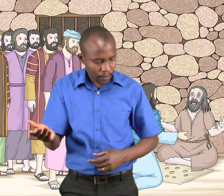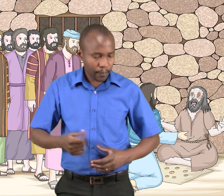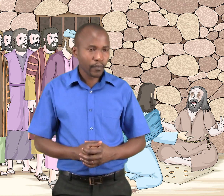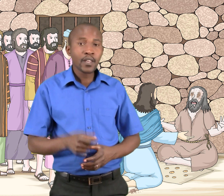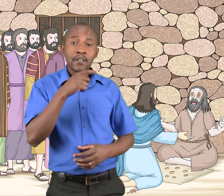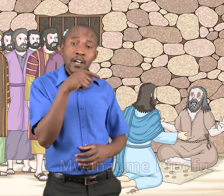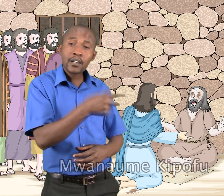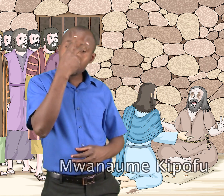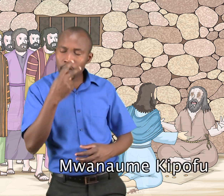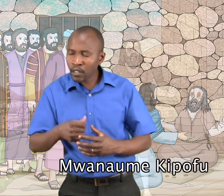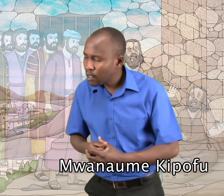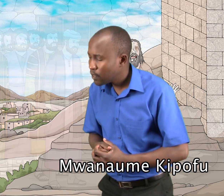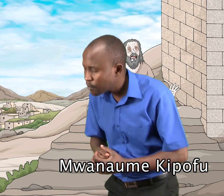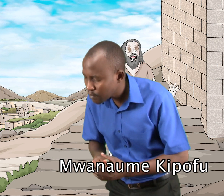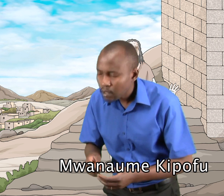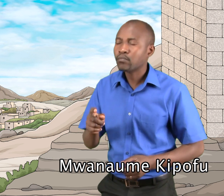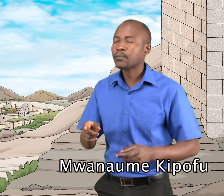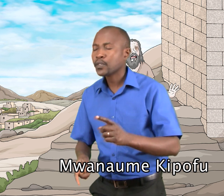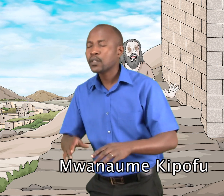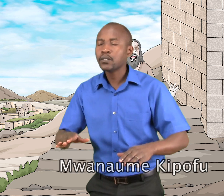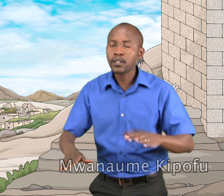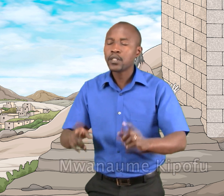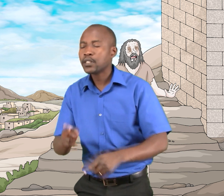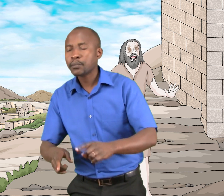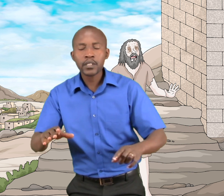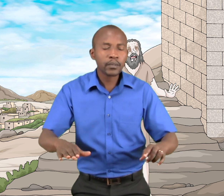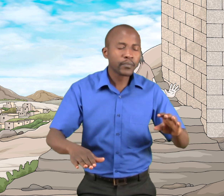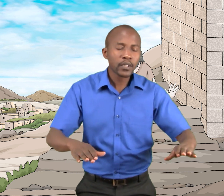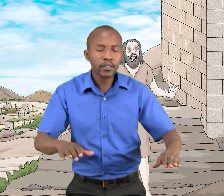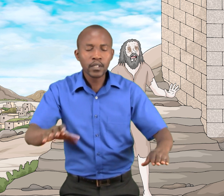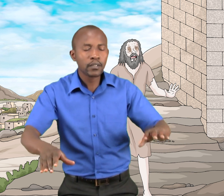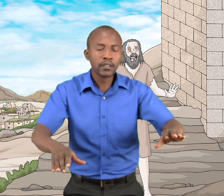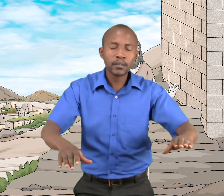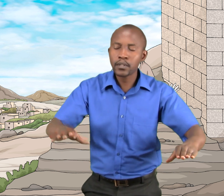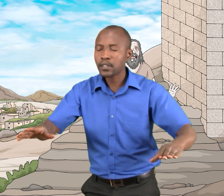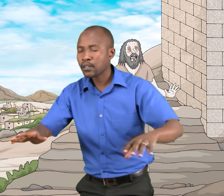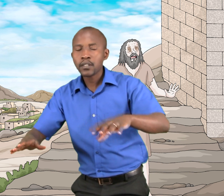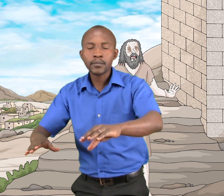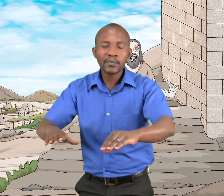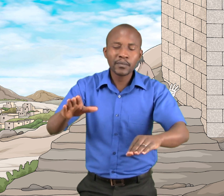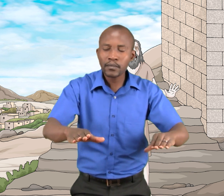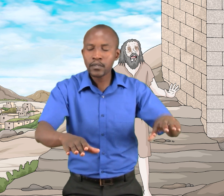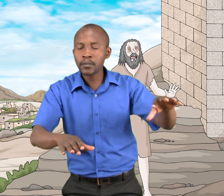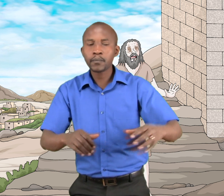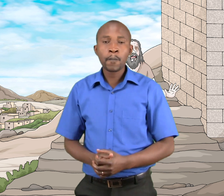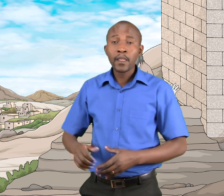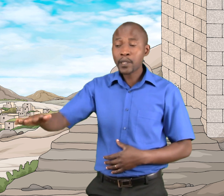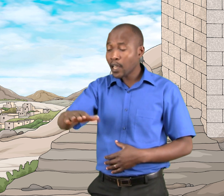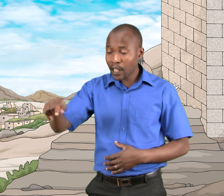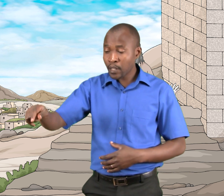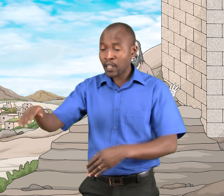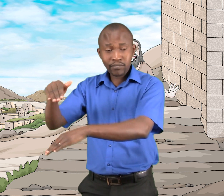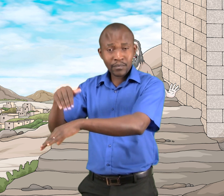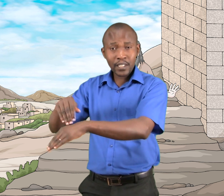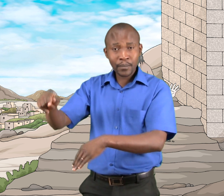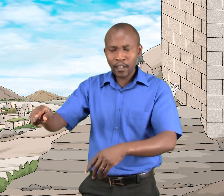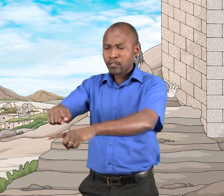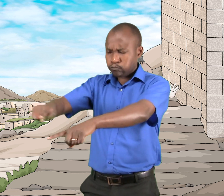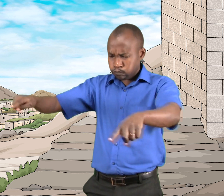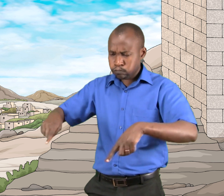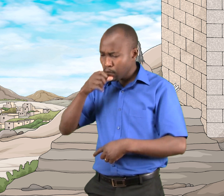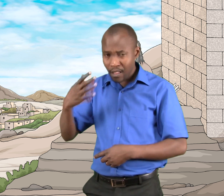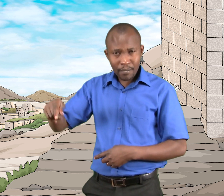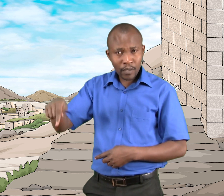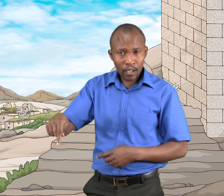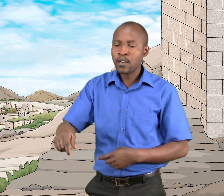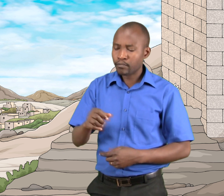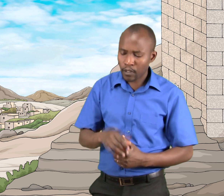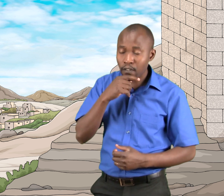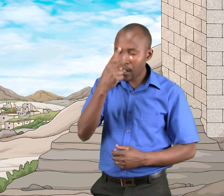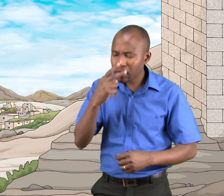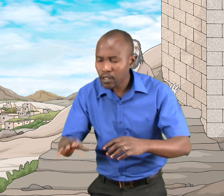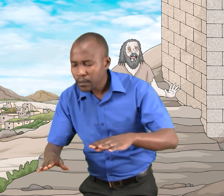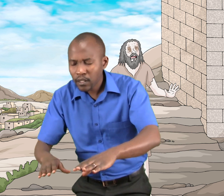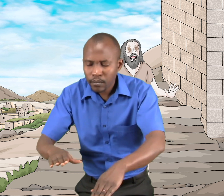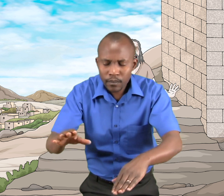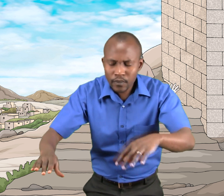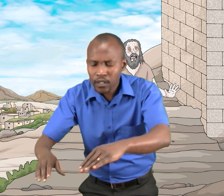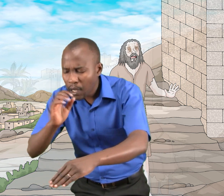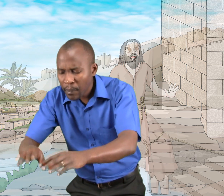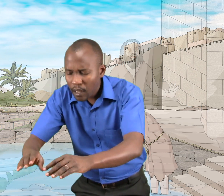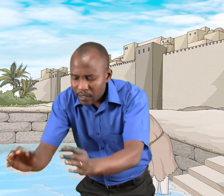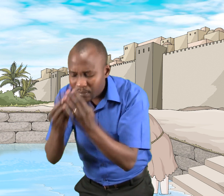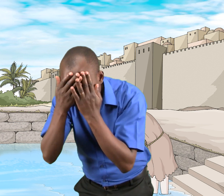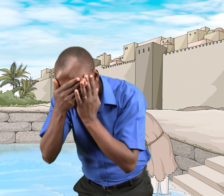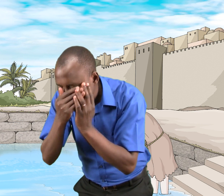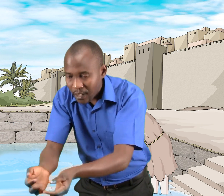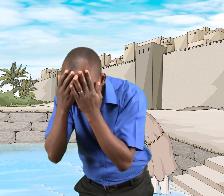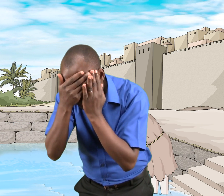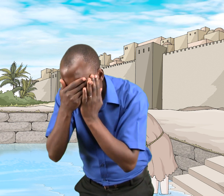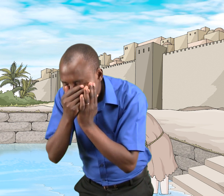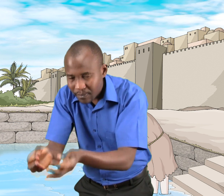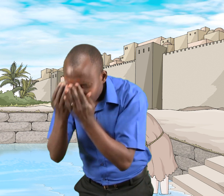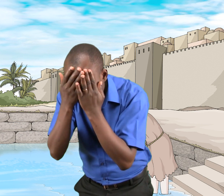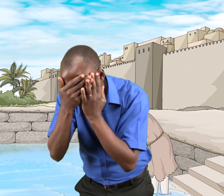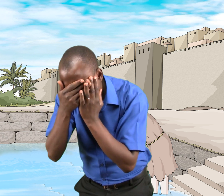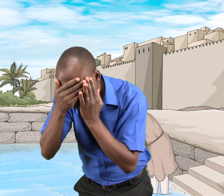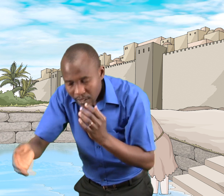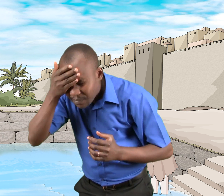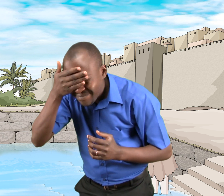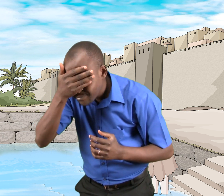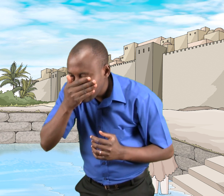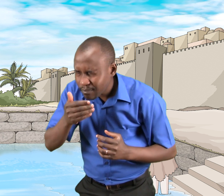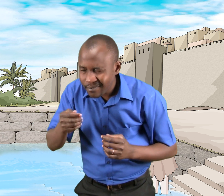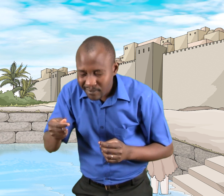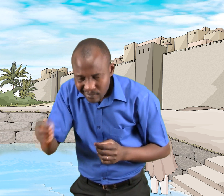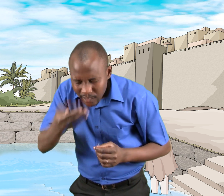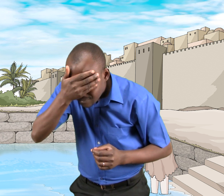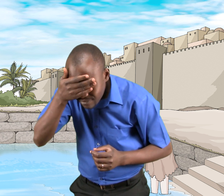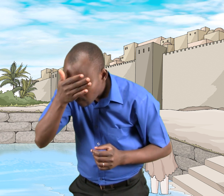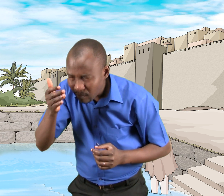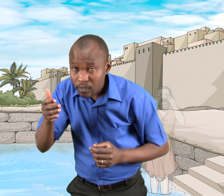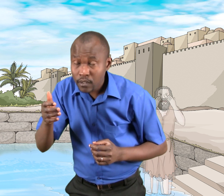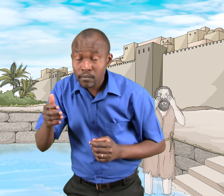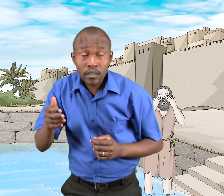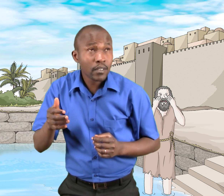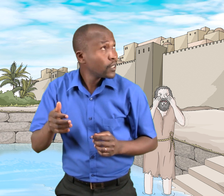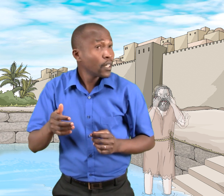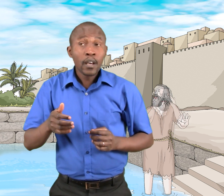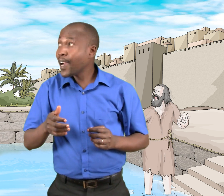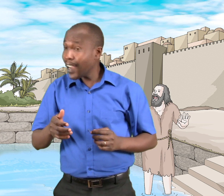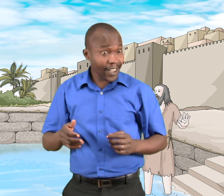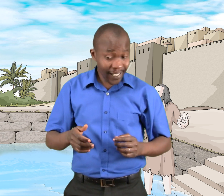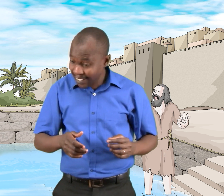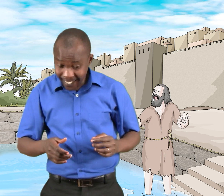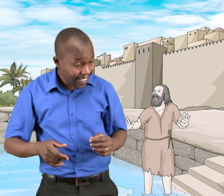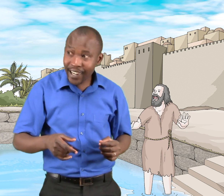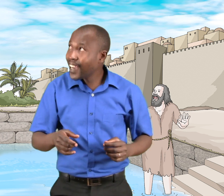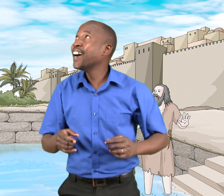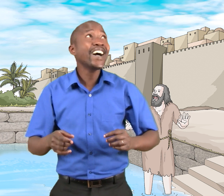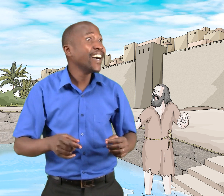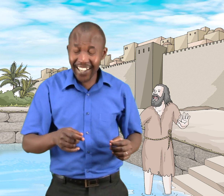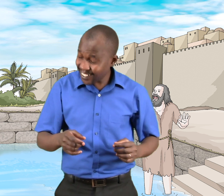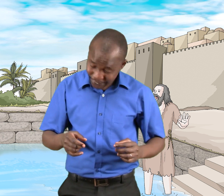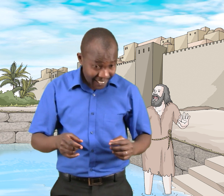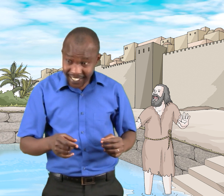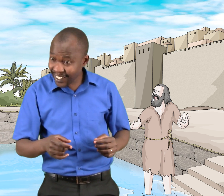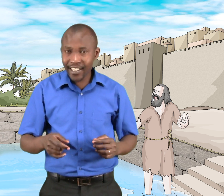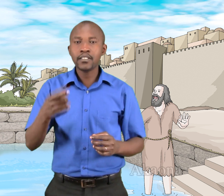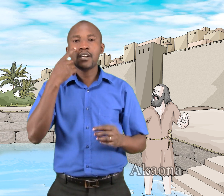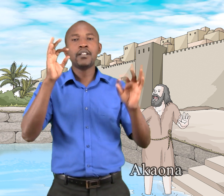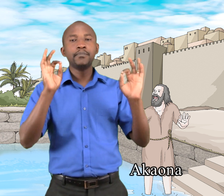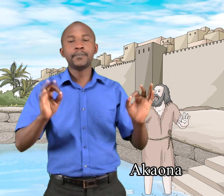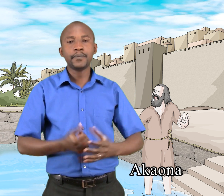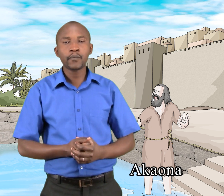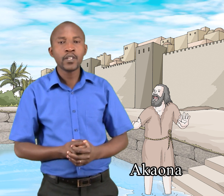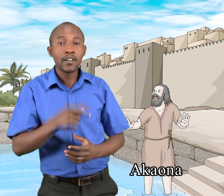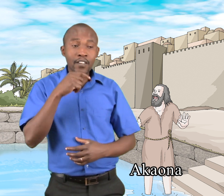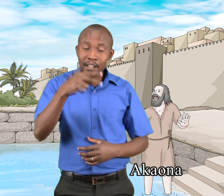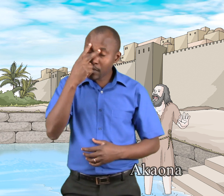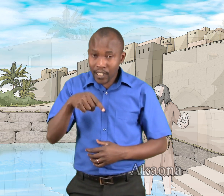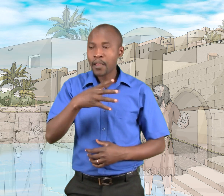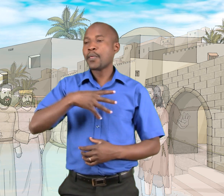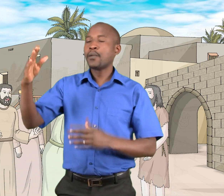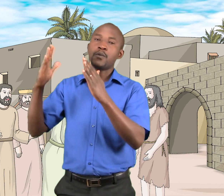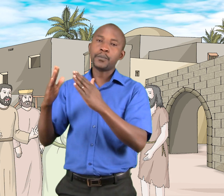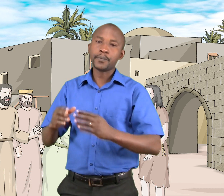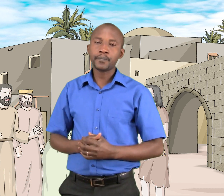So the man went and washed, and came back seeing.